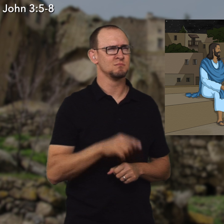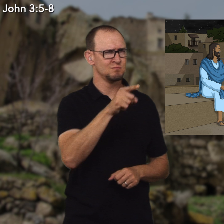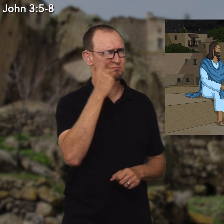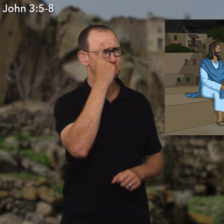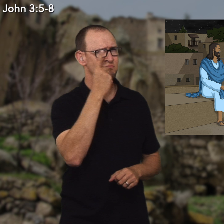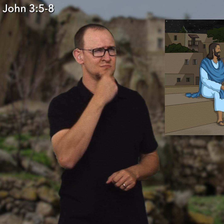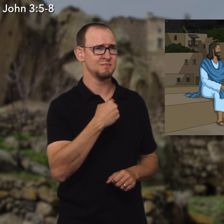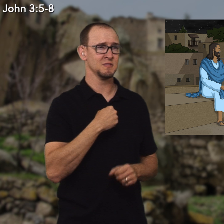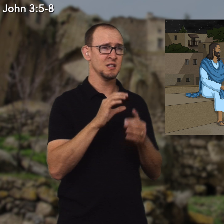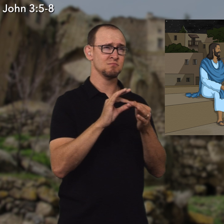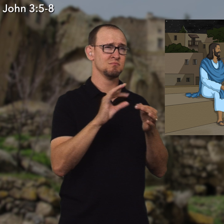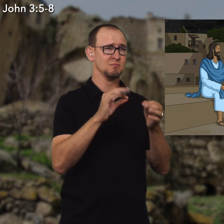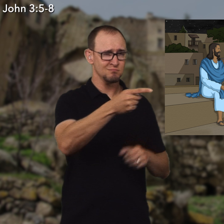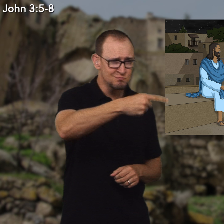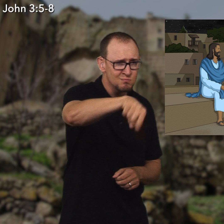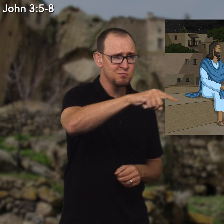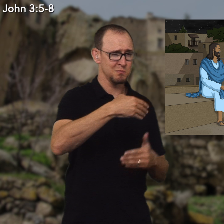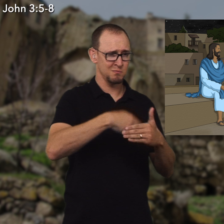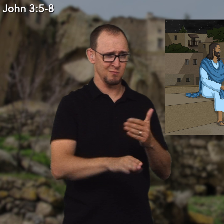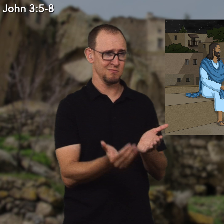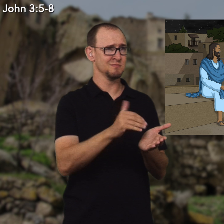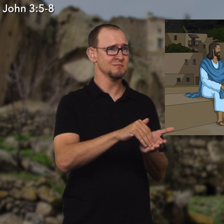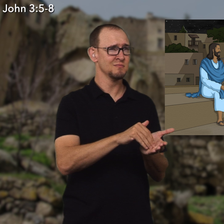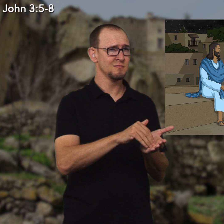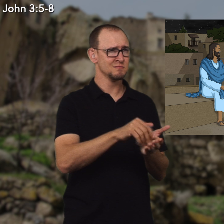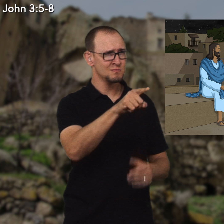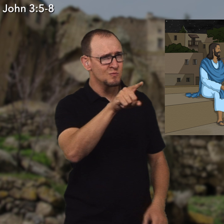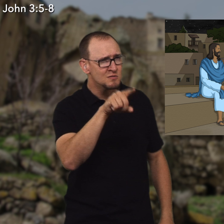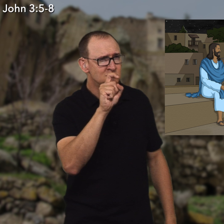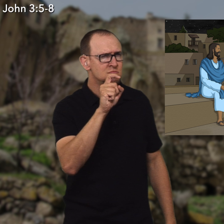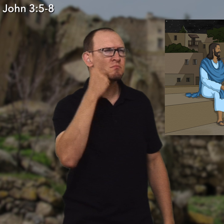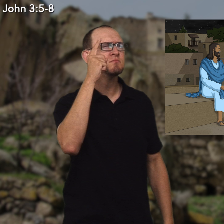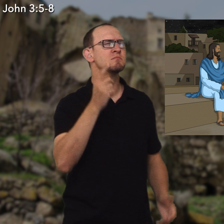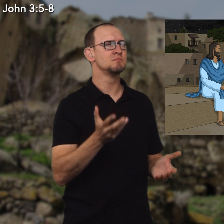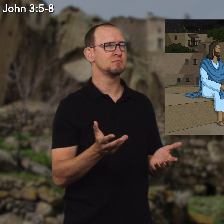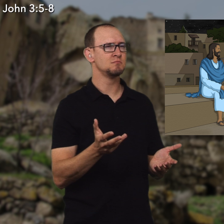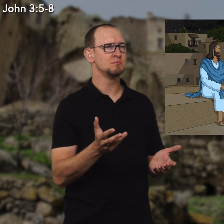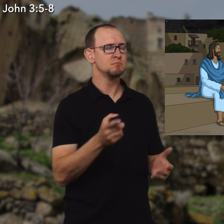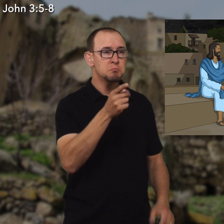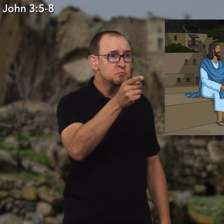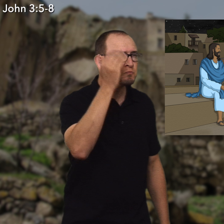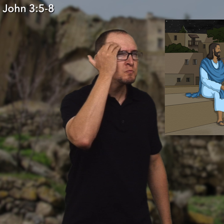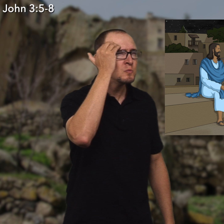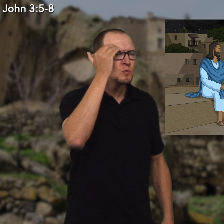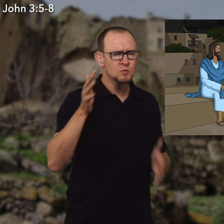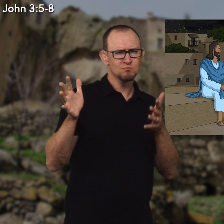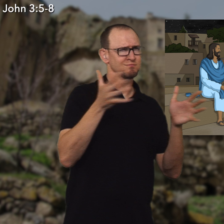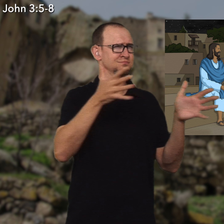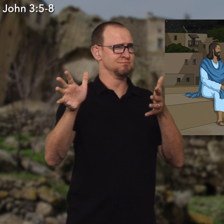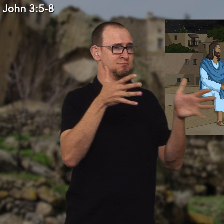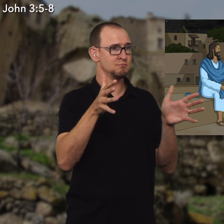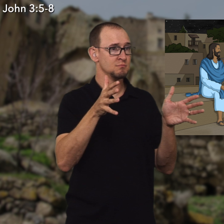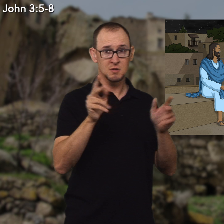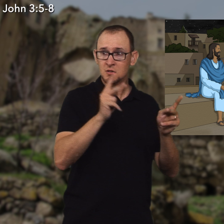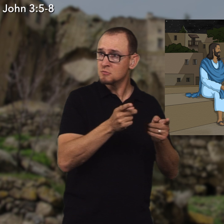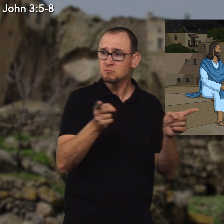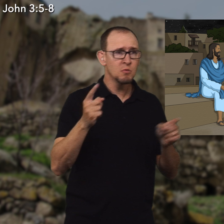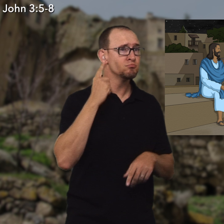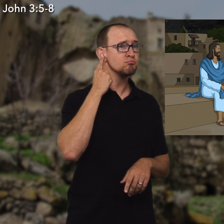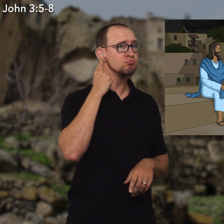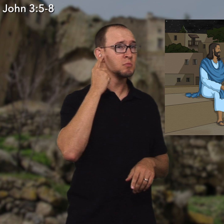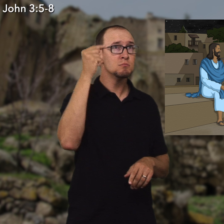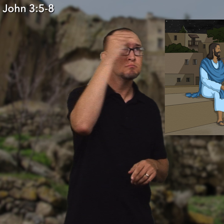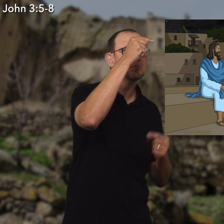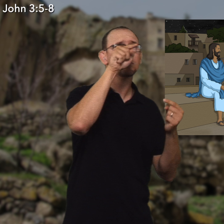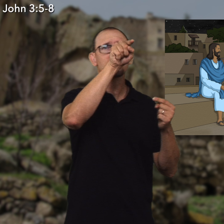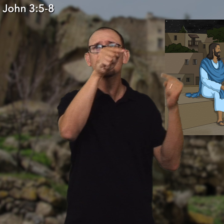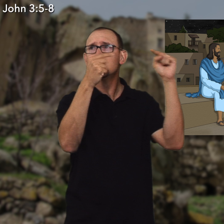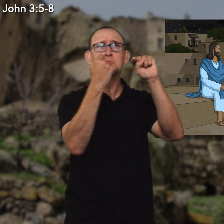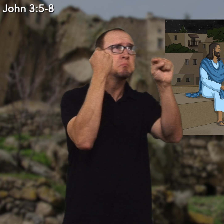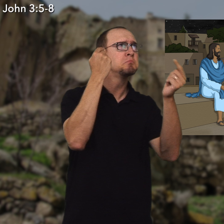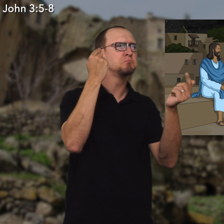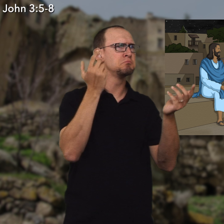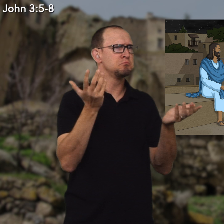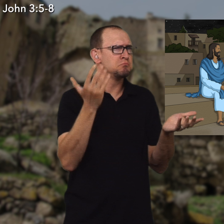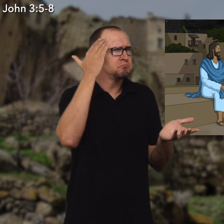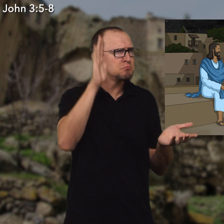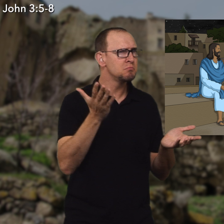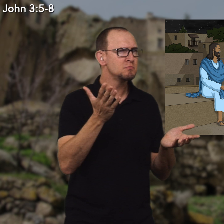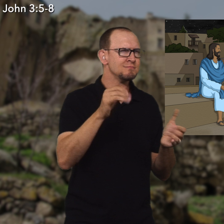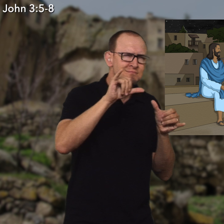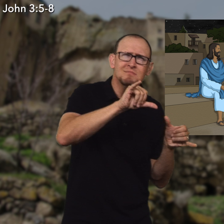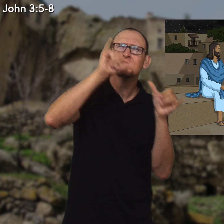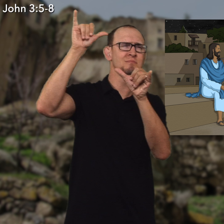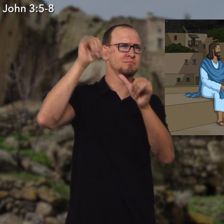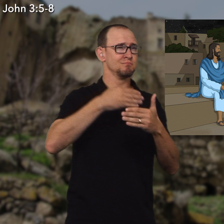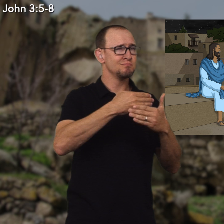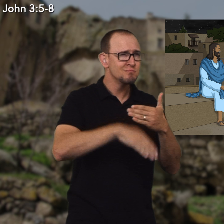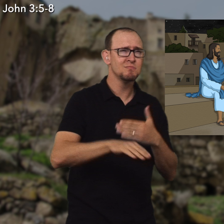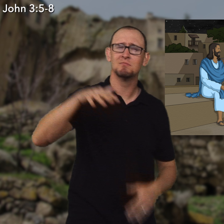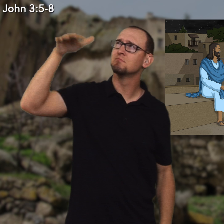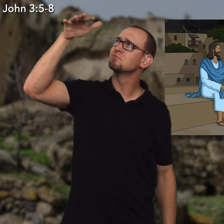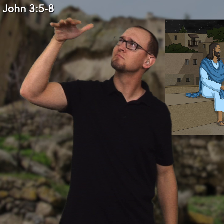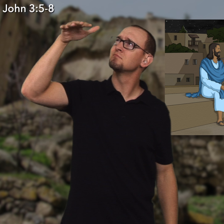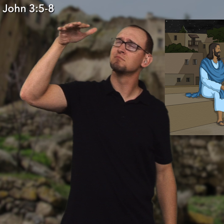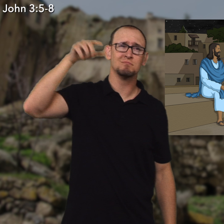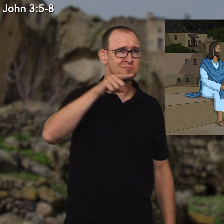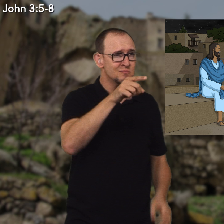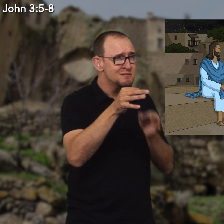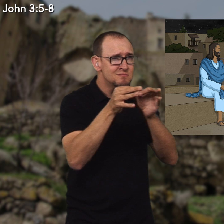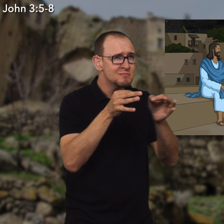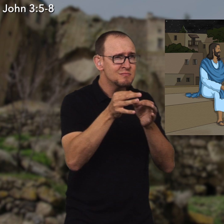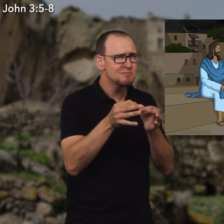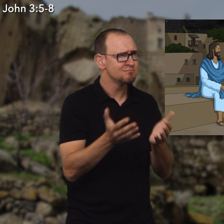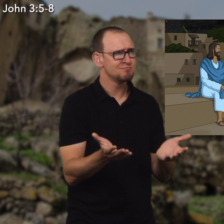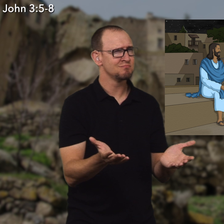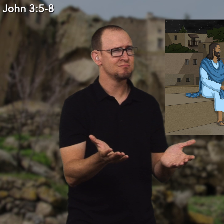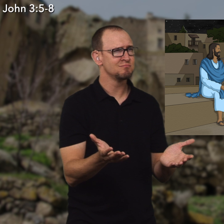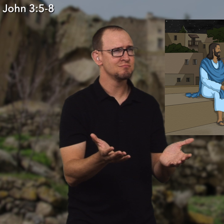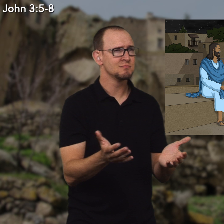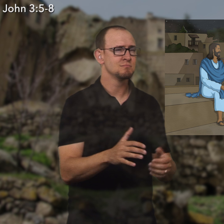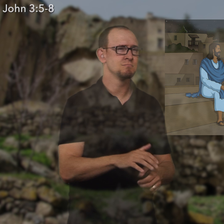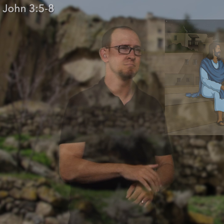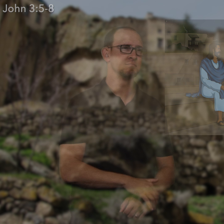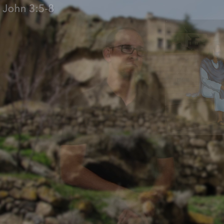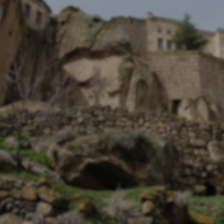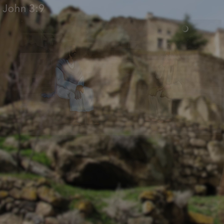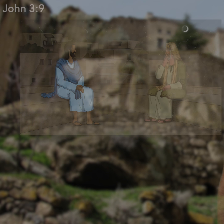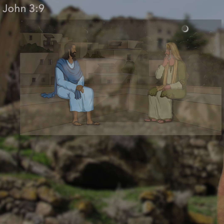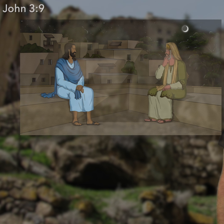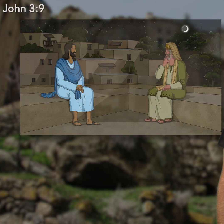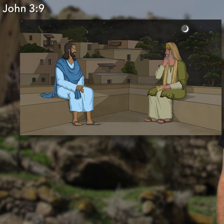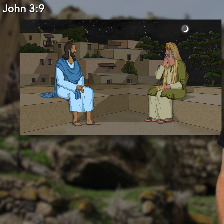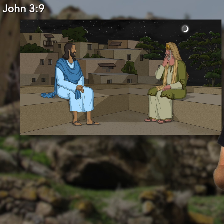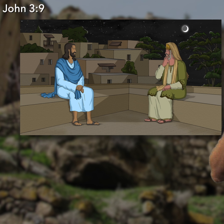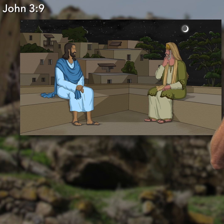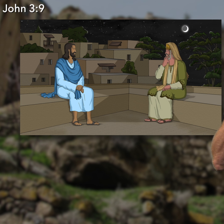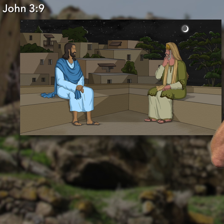You hear its sound, but you do not know where it comes from or where it is going. So it is with everyone born of the Spirit.”